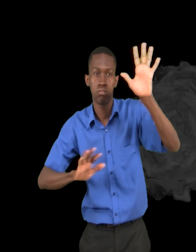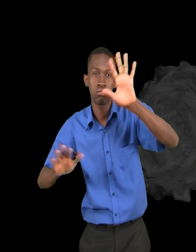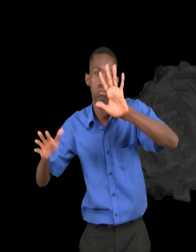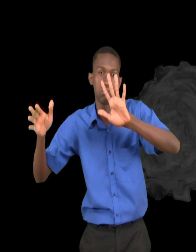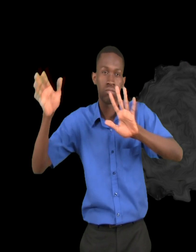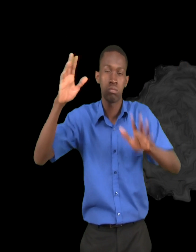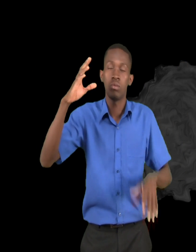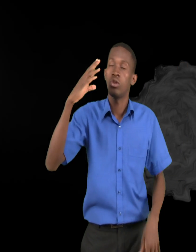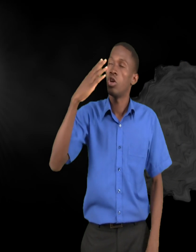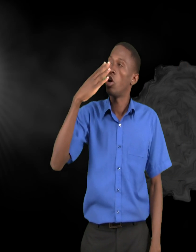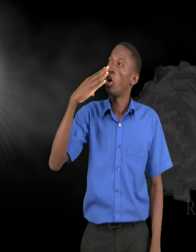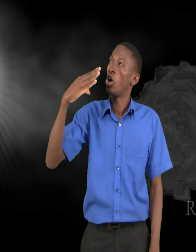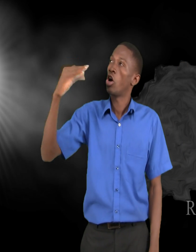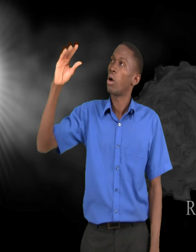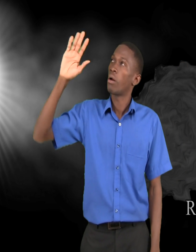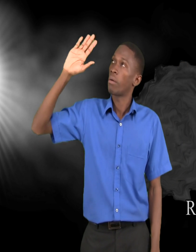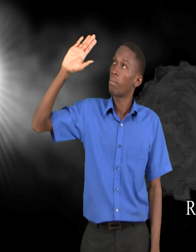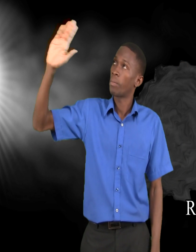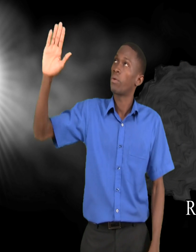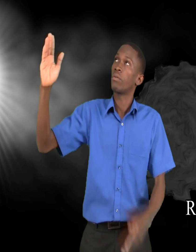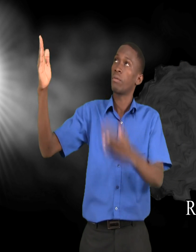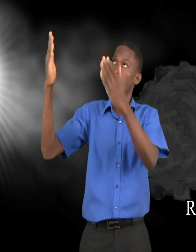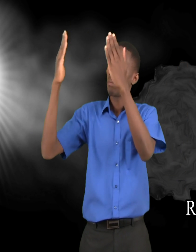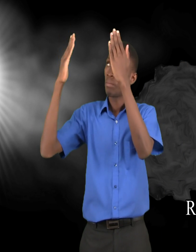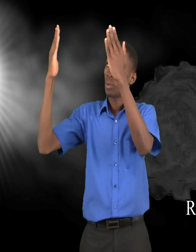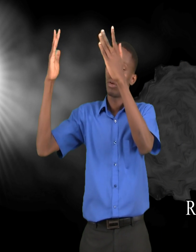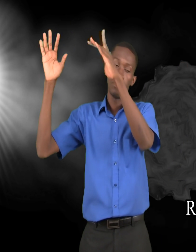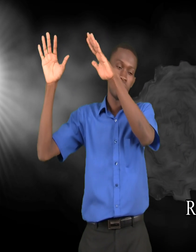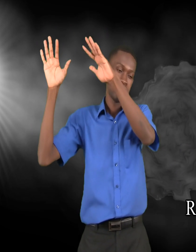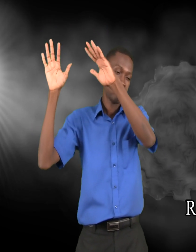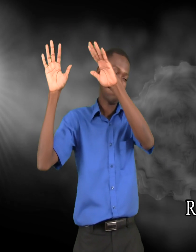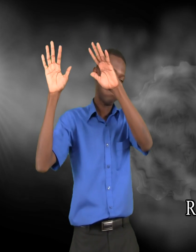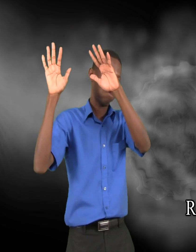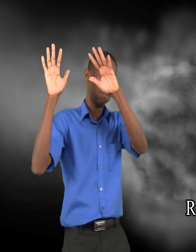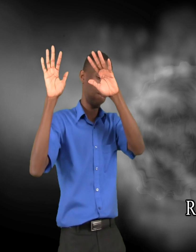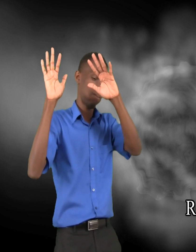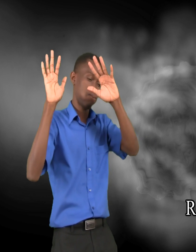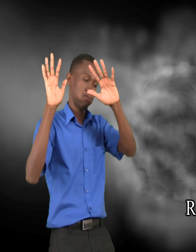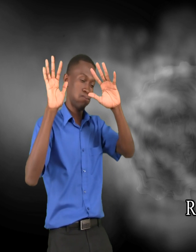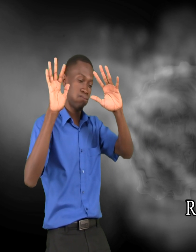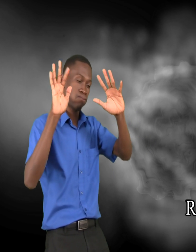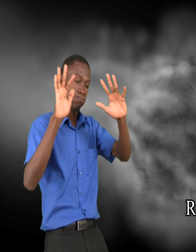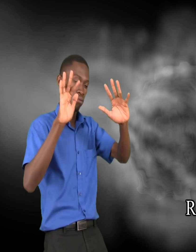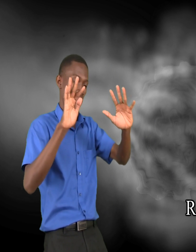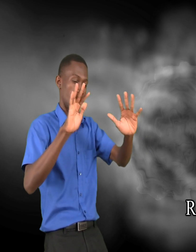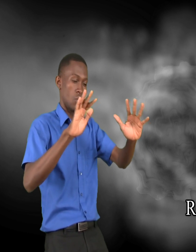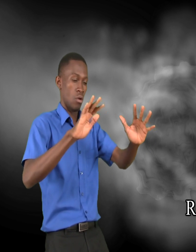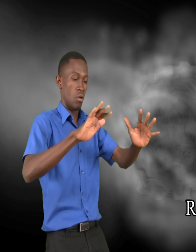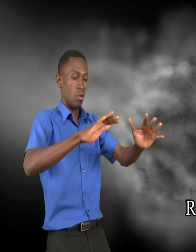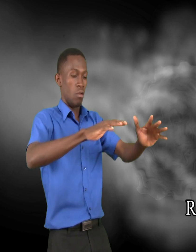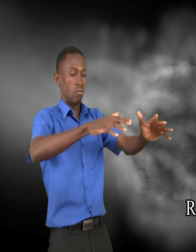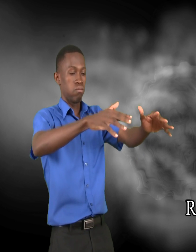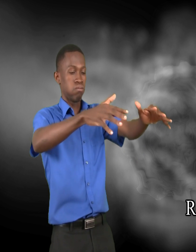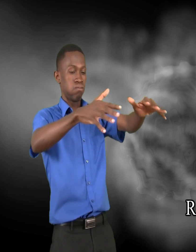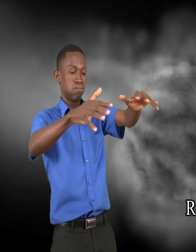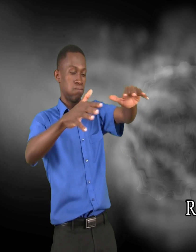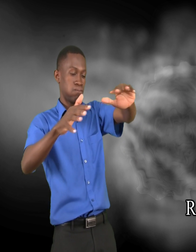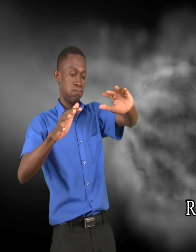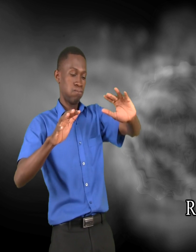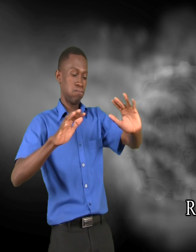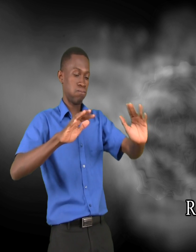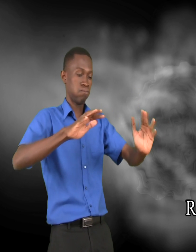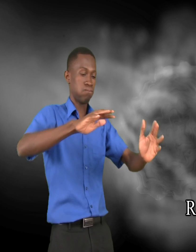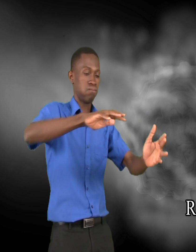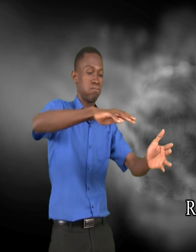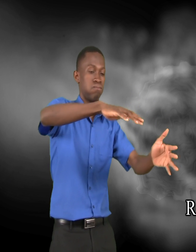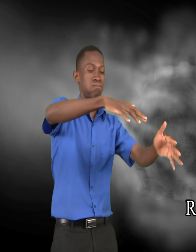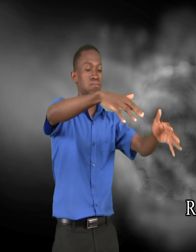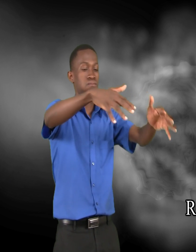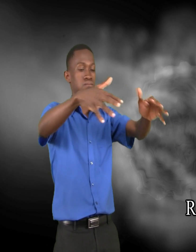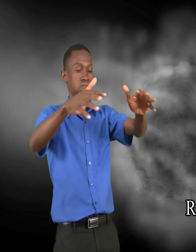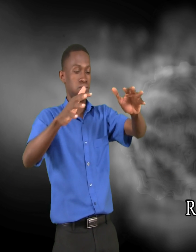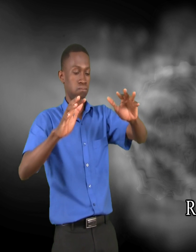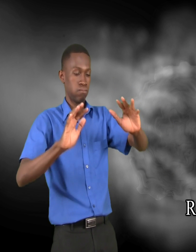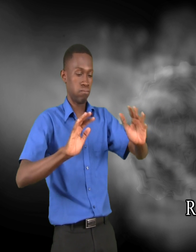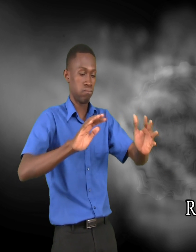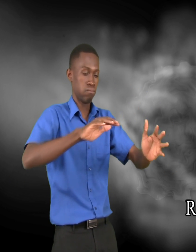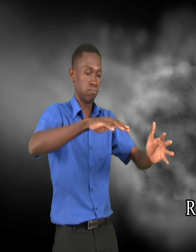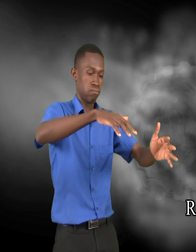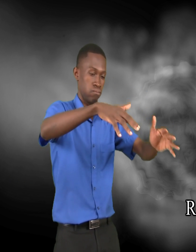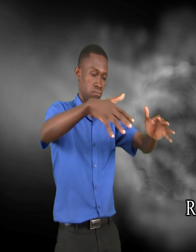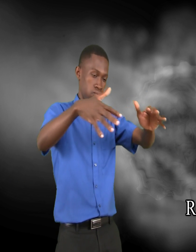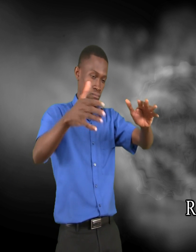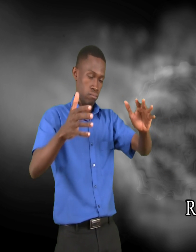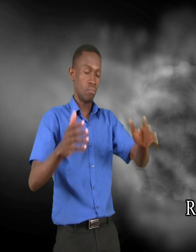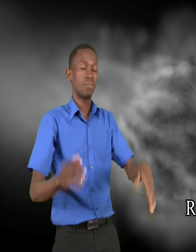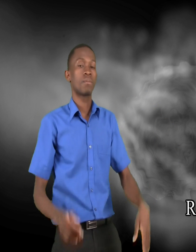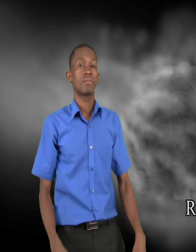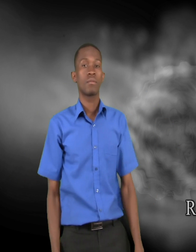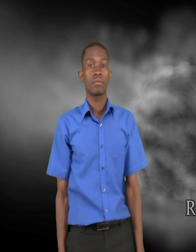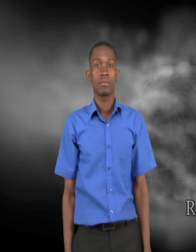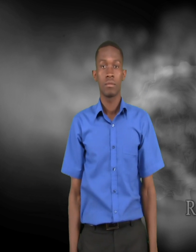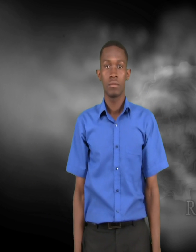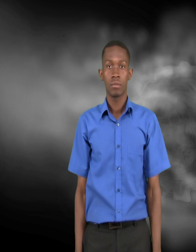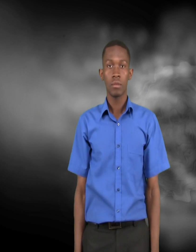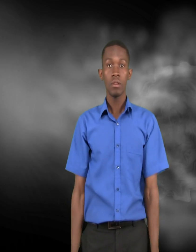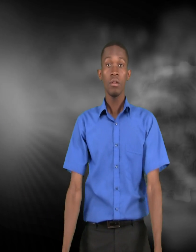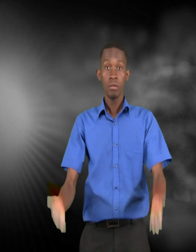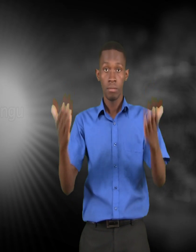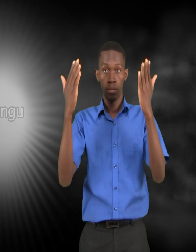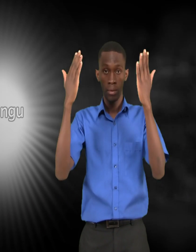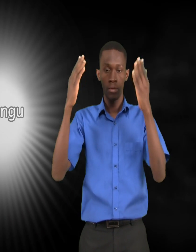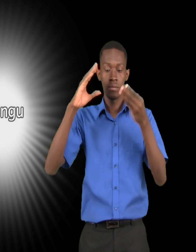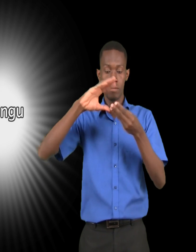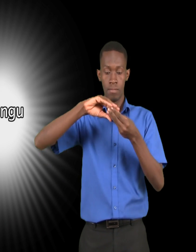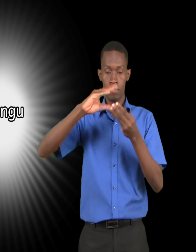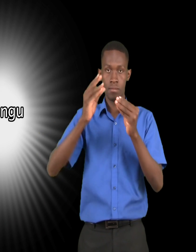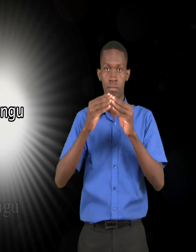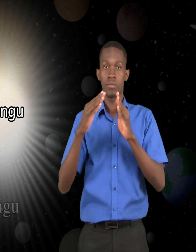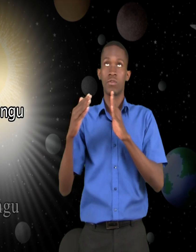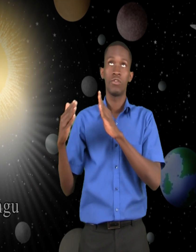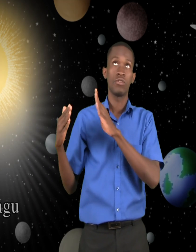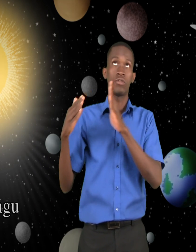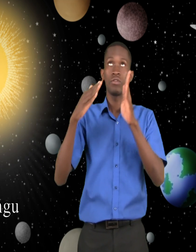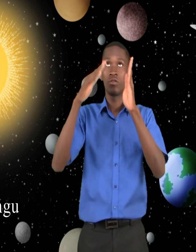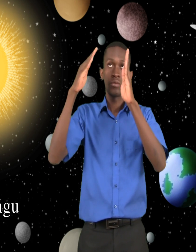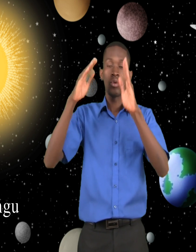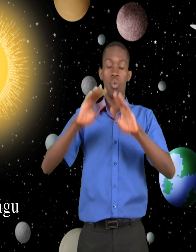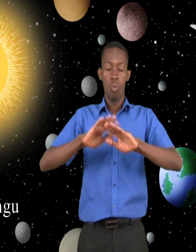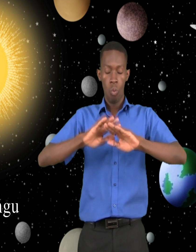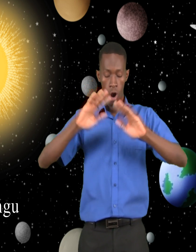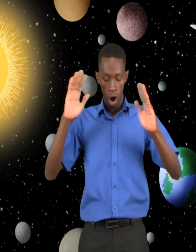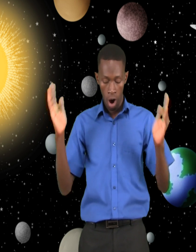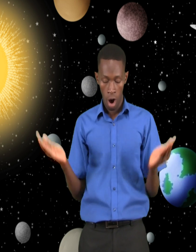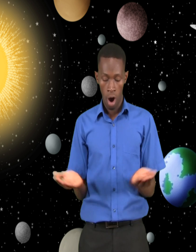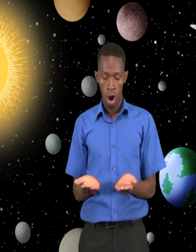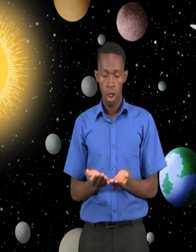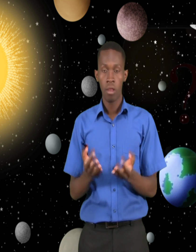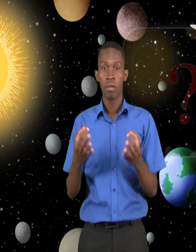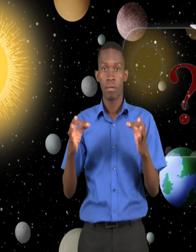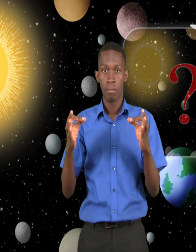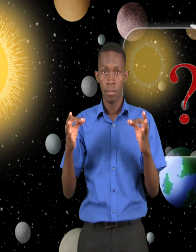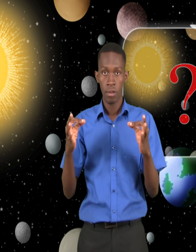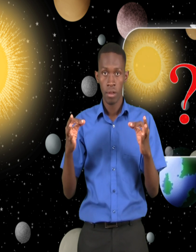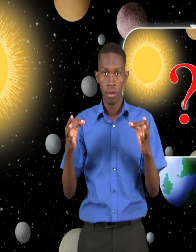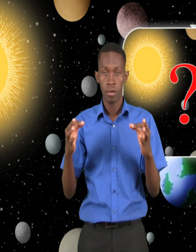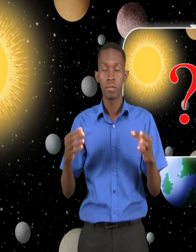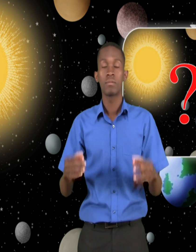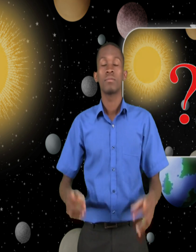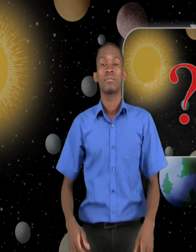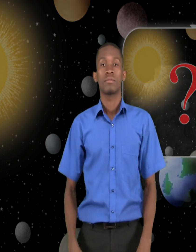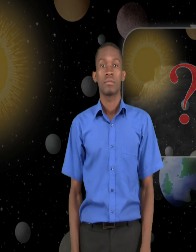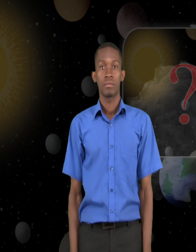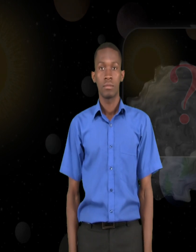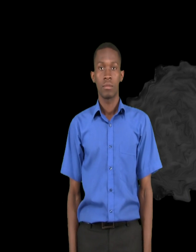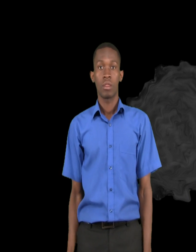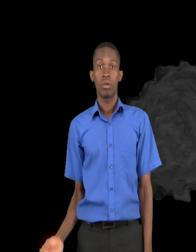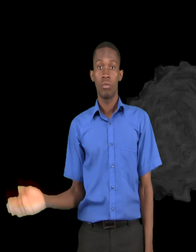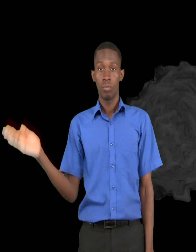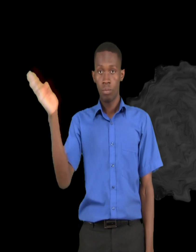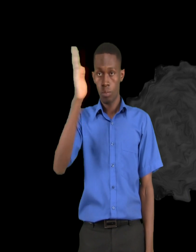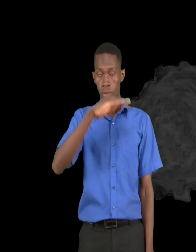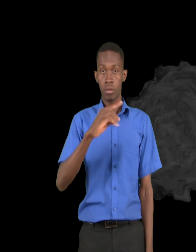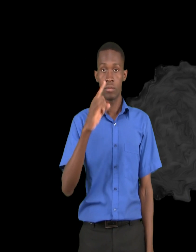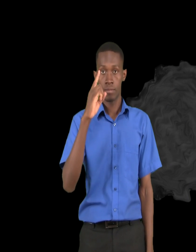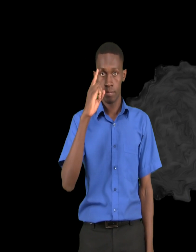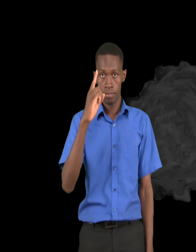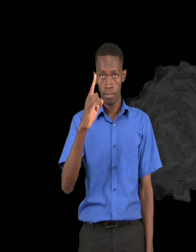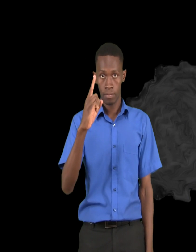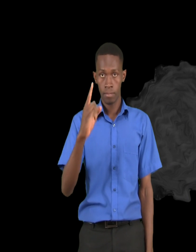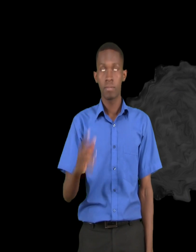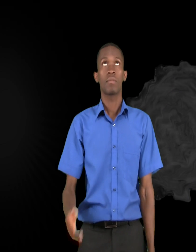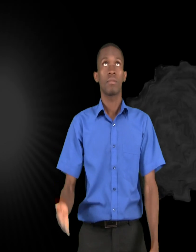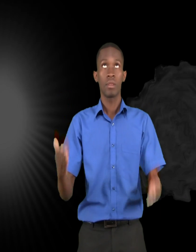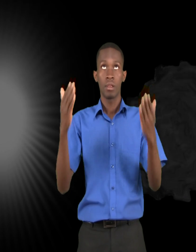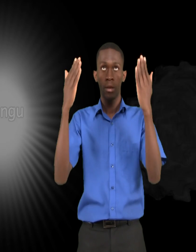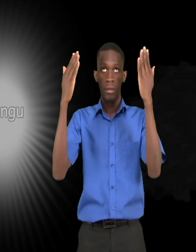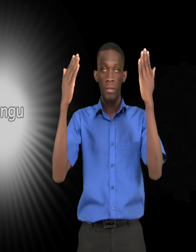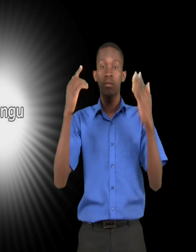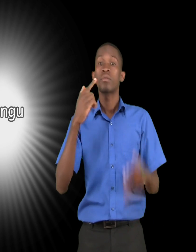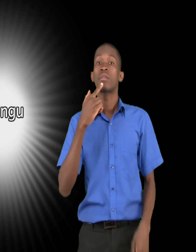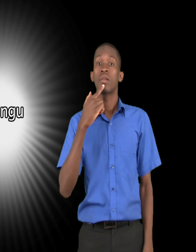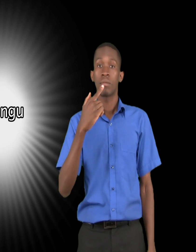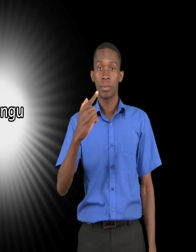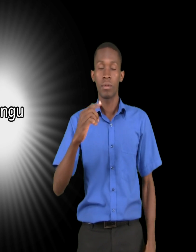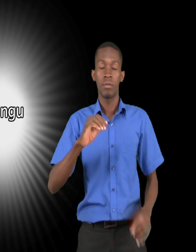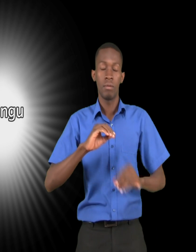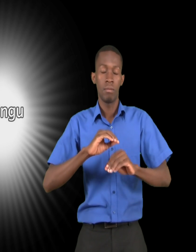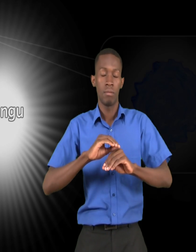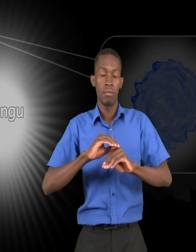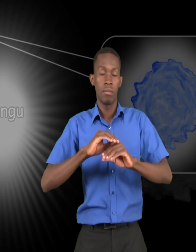And the Spirit of God was hovering over the surface of the waters. And God said, “Let there be light,” and there was light.